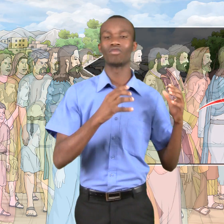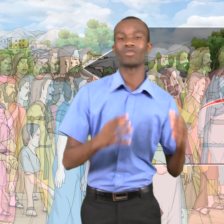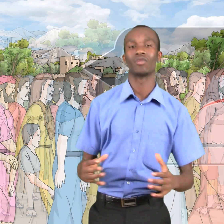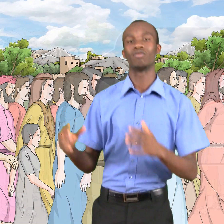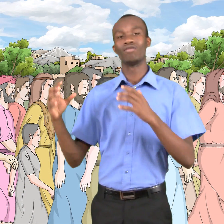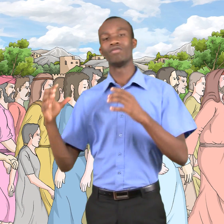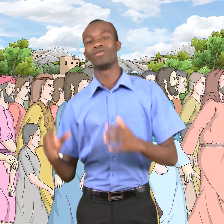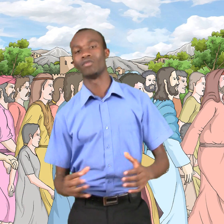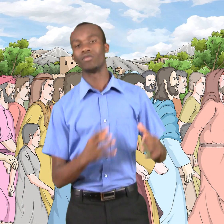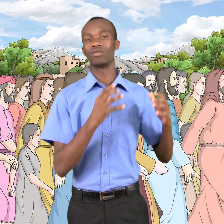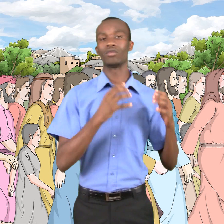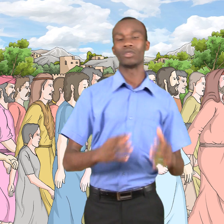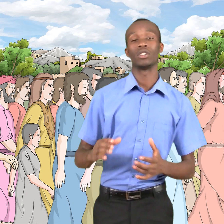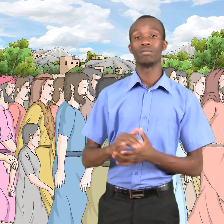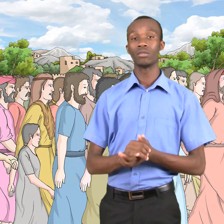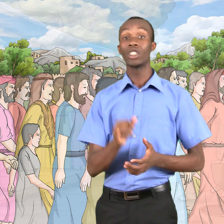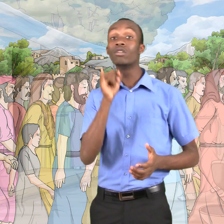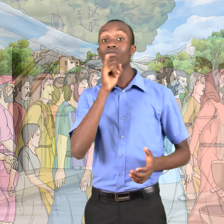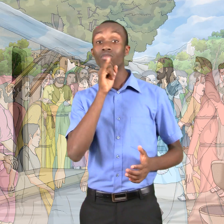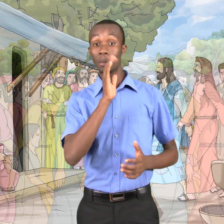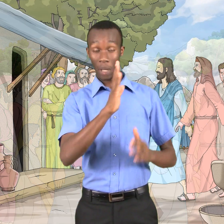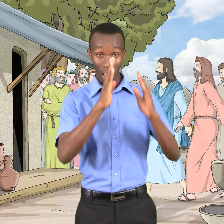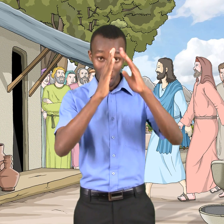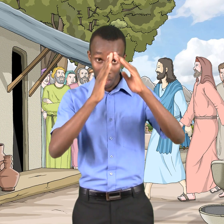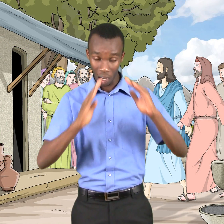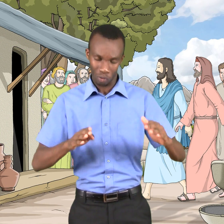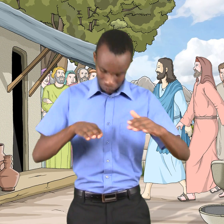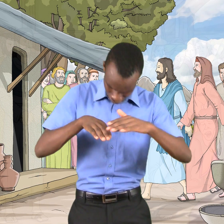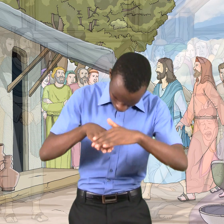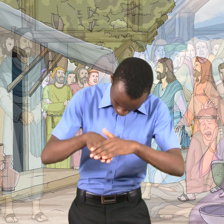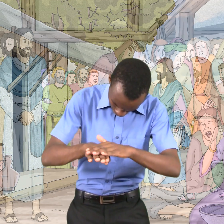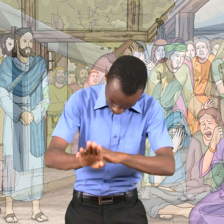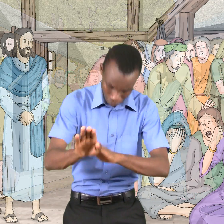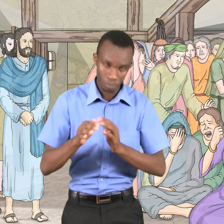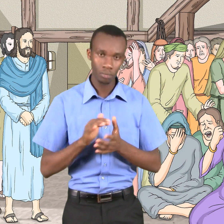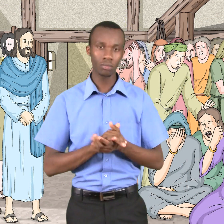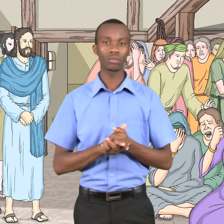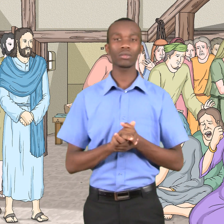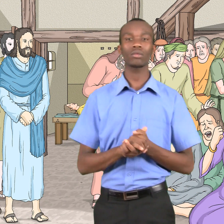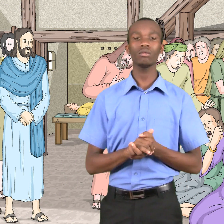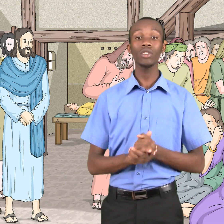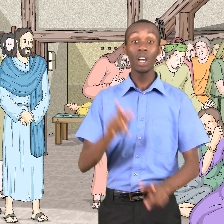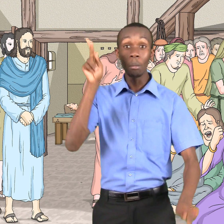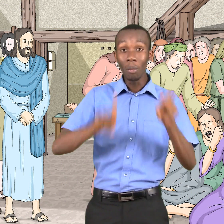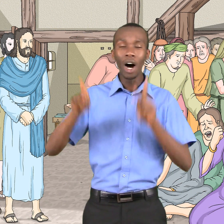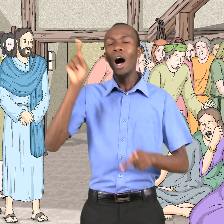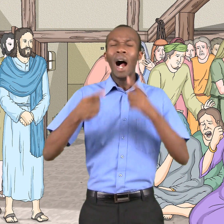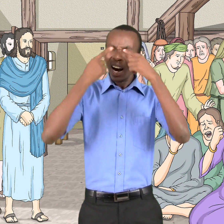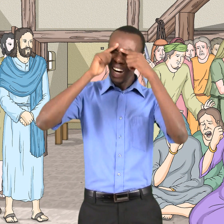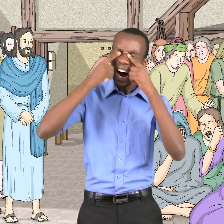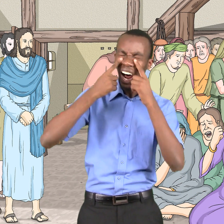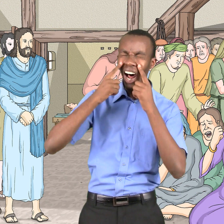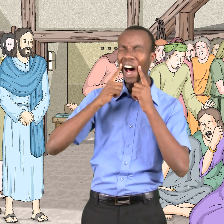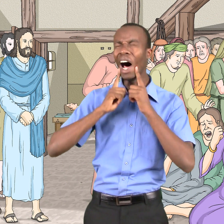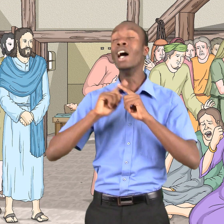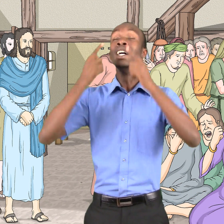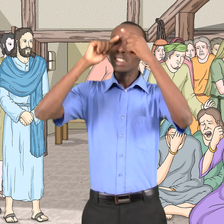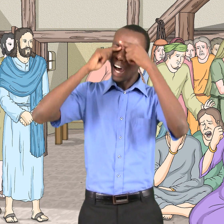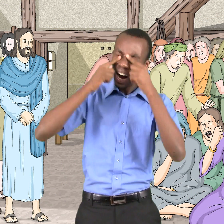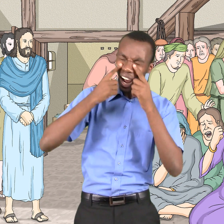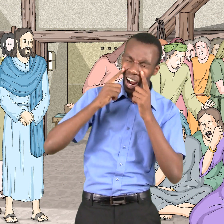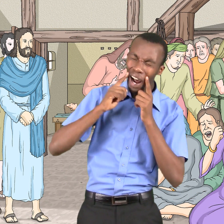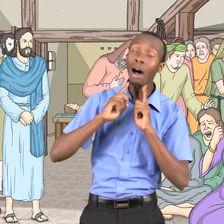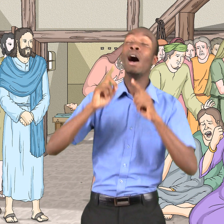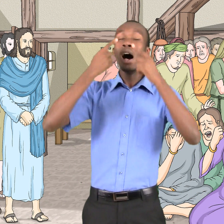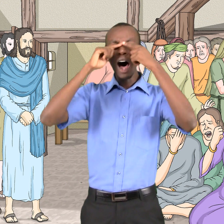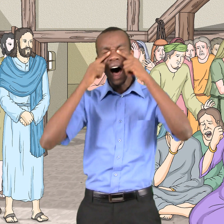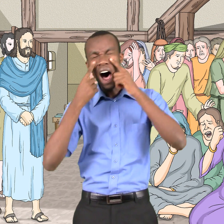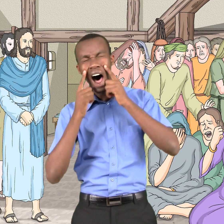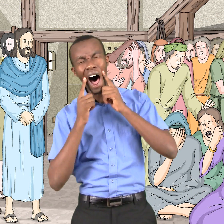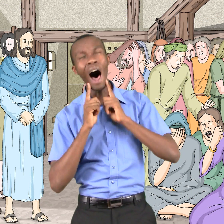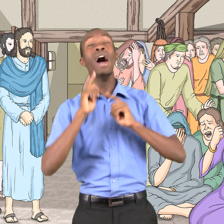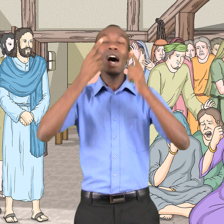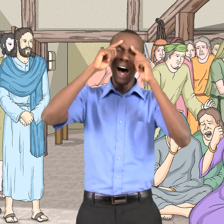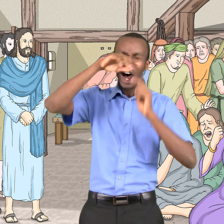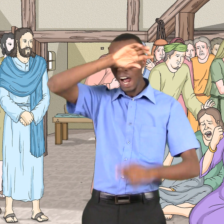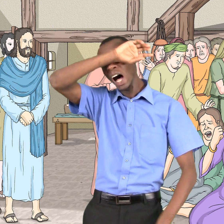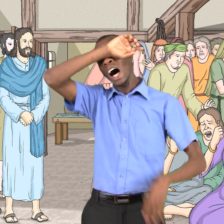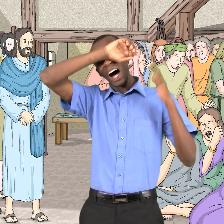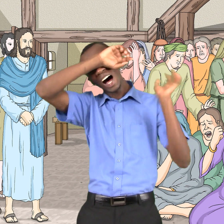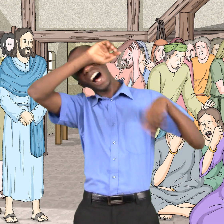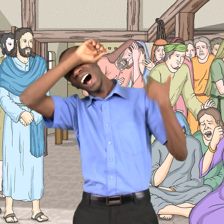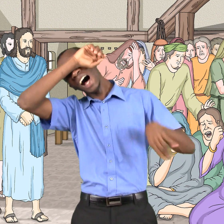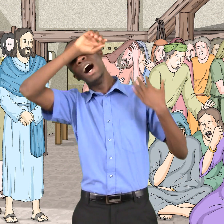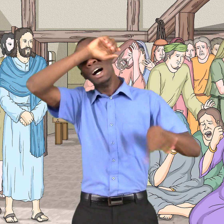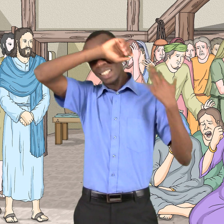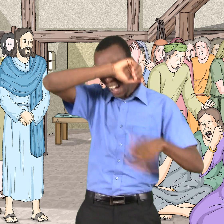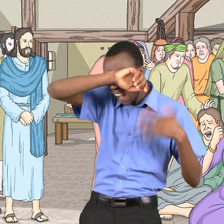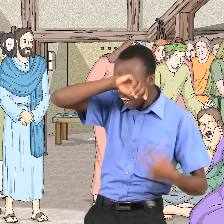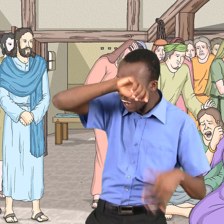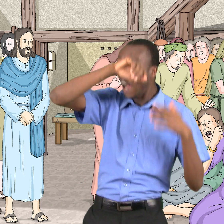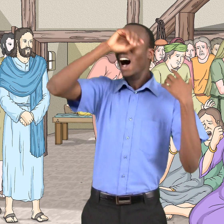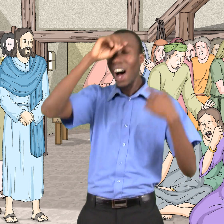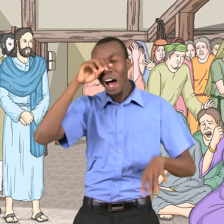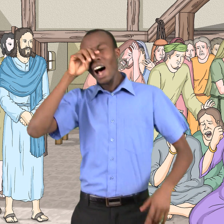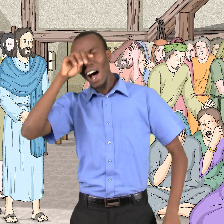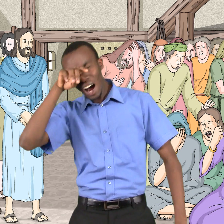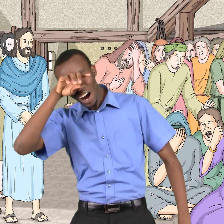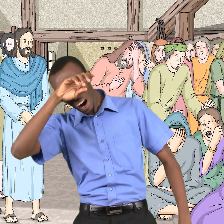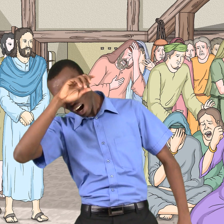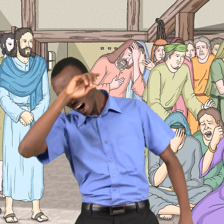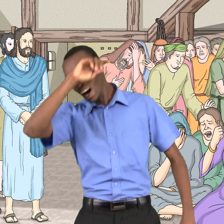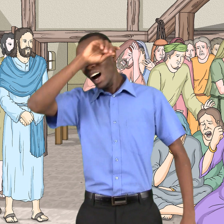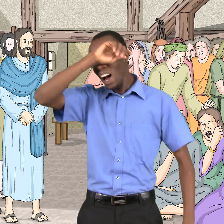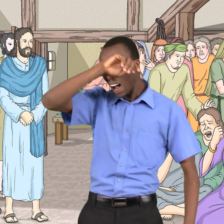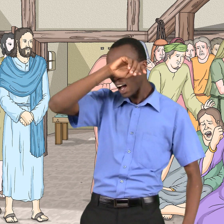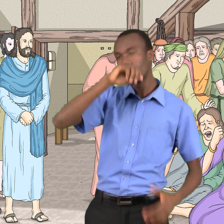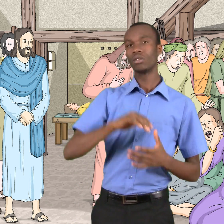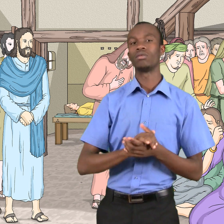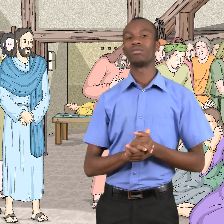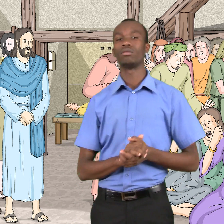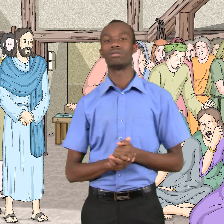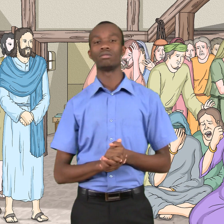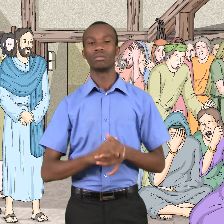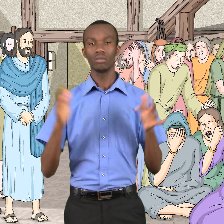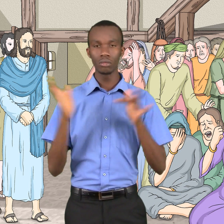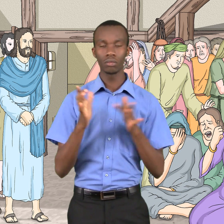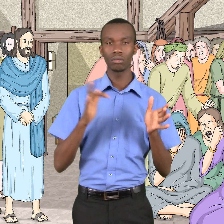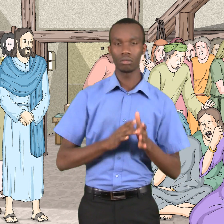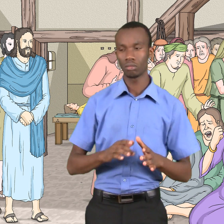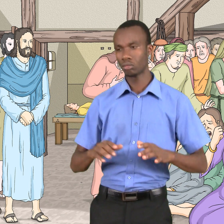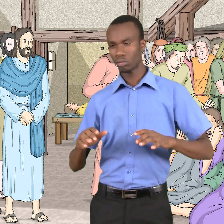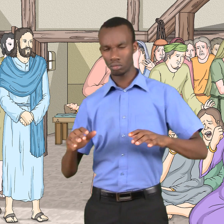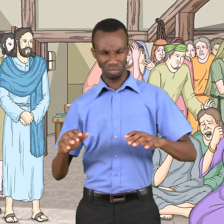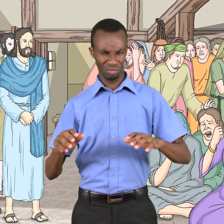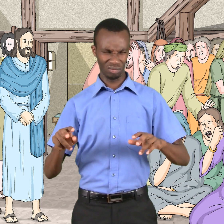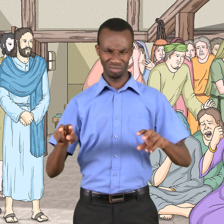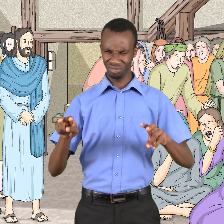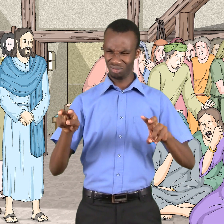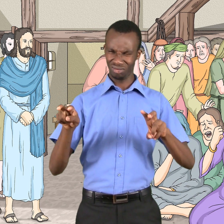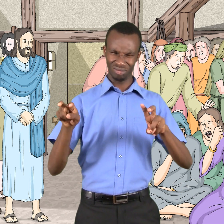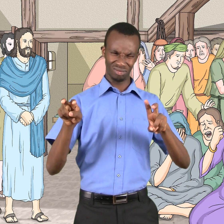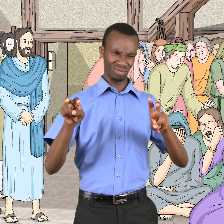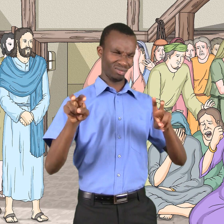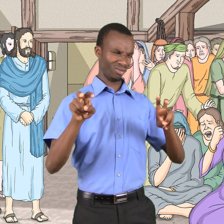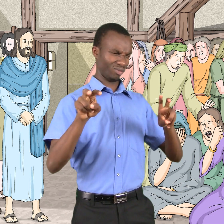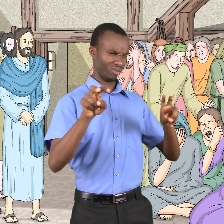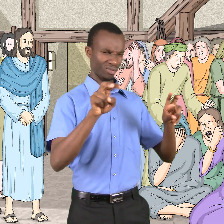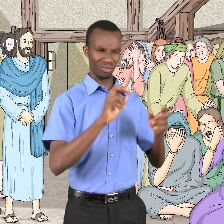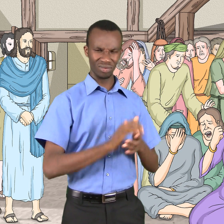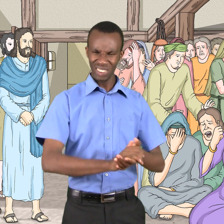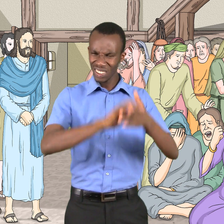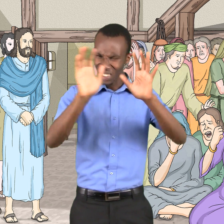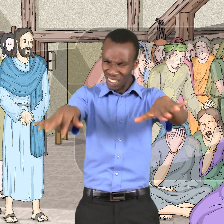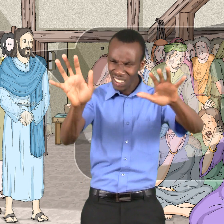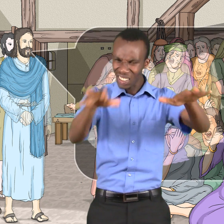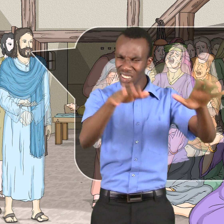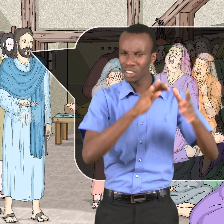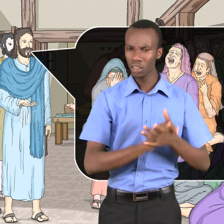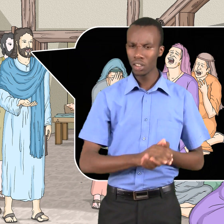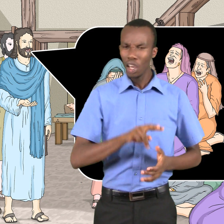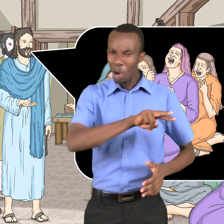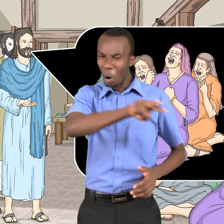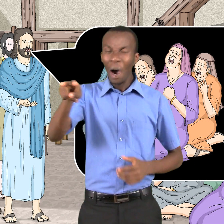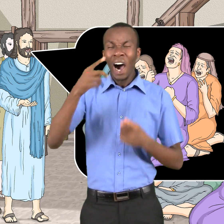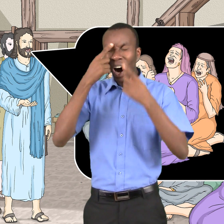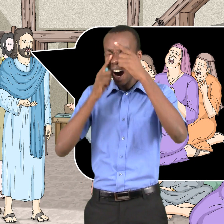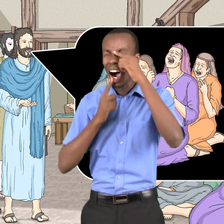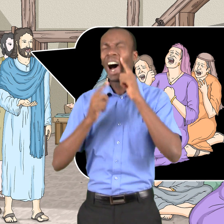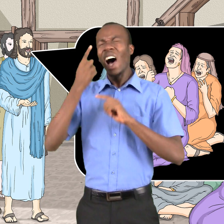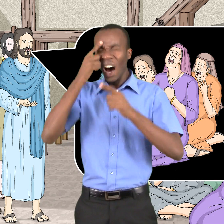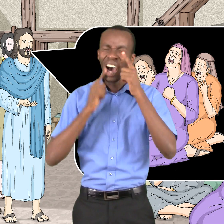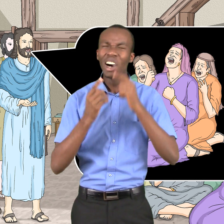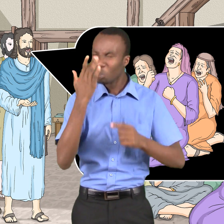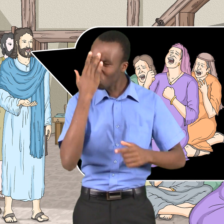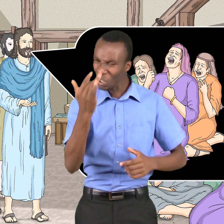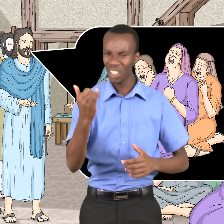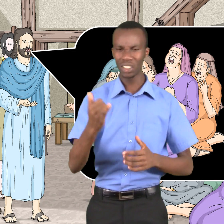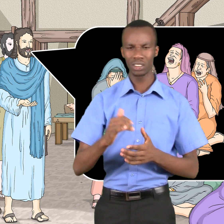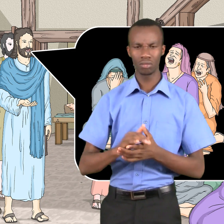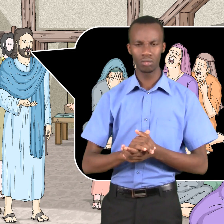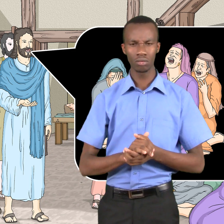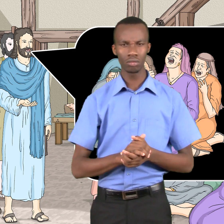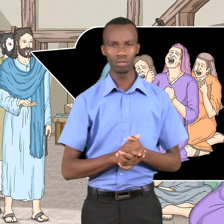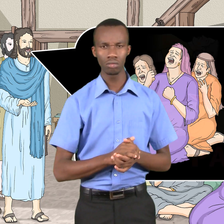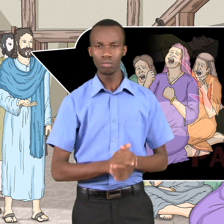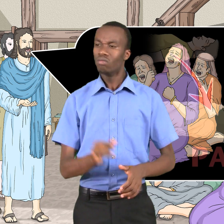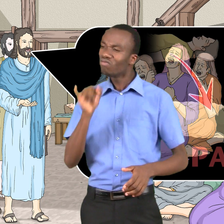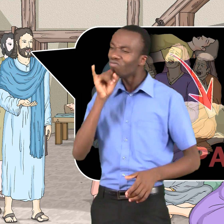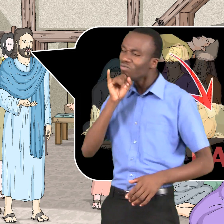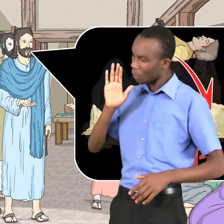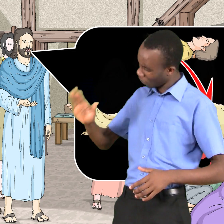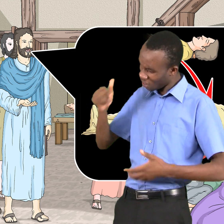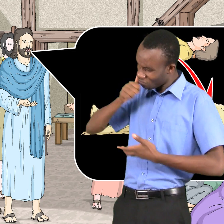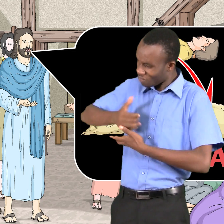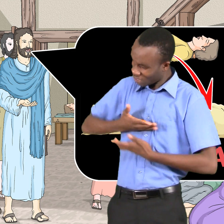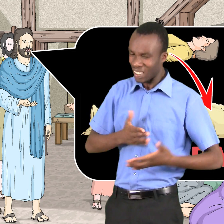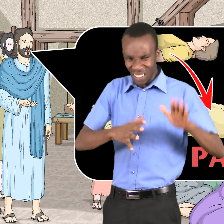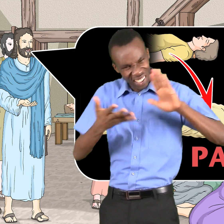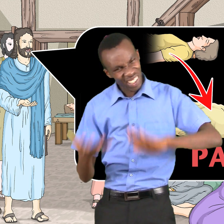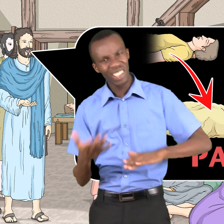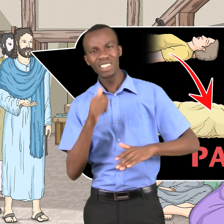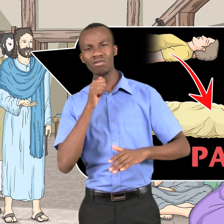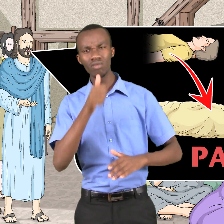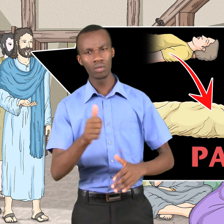When they arrived at the house of the synagogue leader, Jesus saw the commotion and the people weeping and wailing loudly. He went inside and asked, “Why all this commotion and weeping?